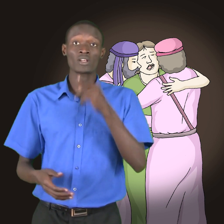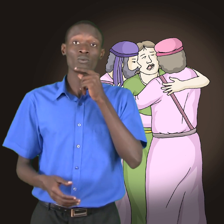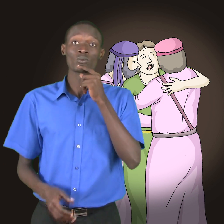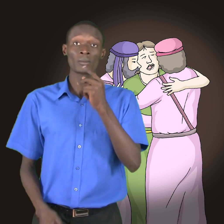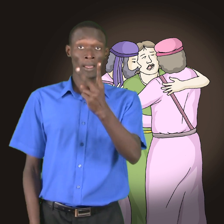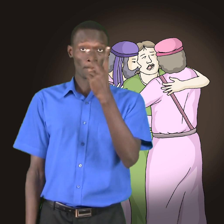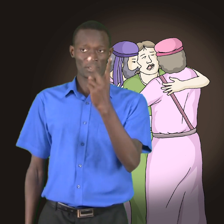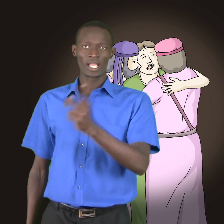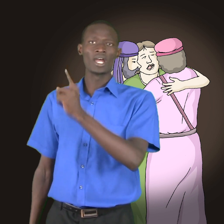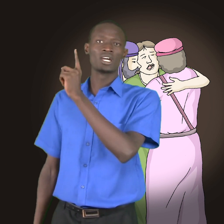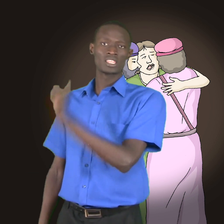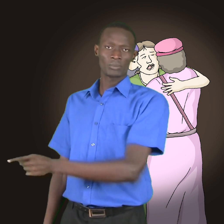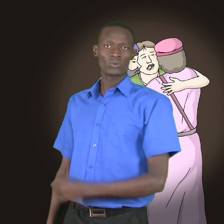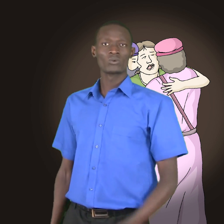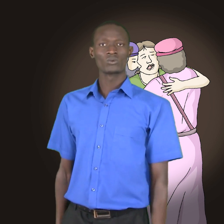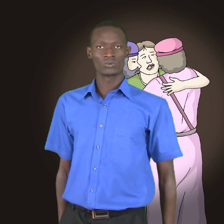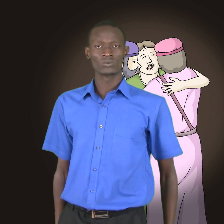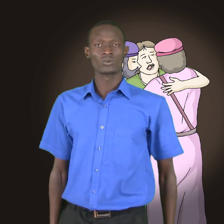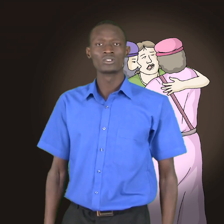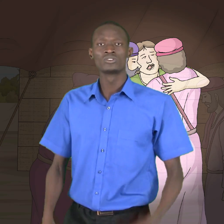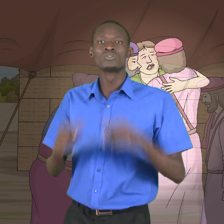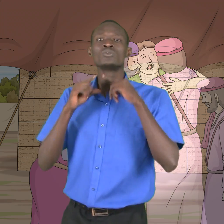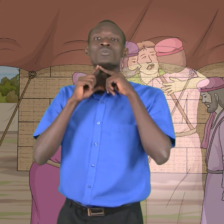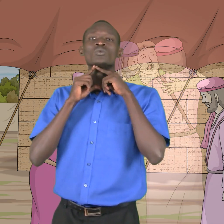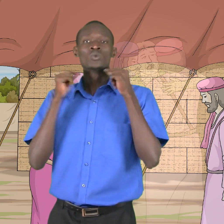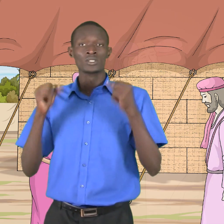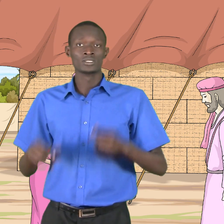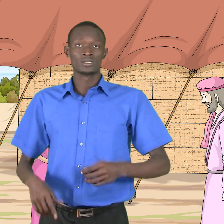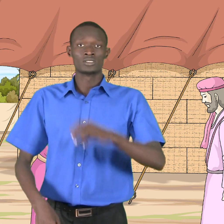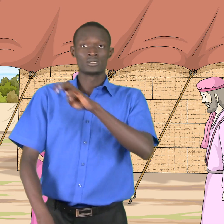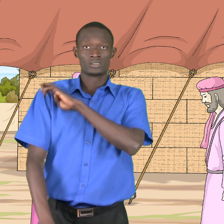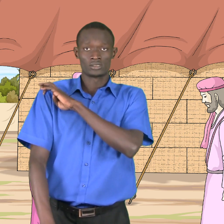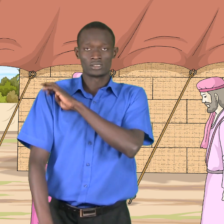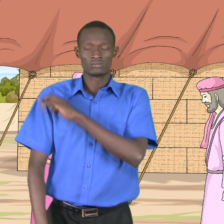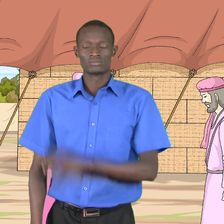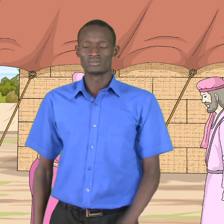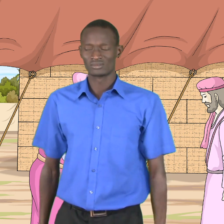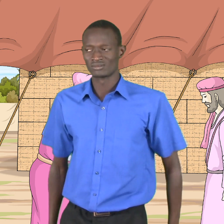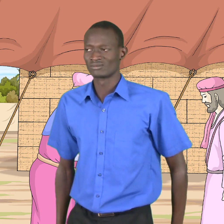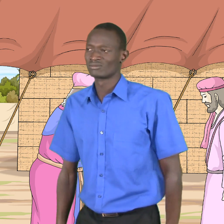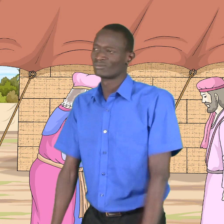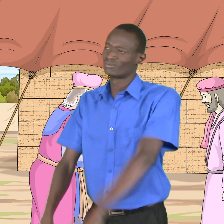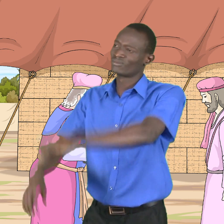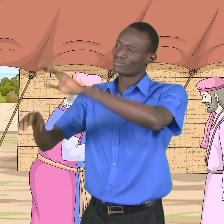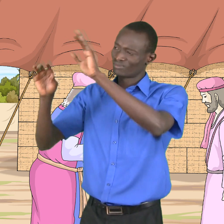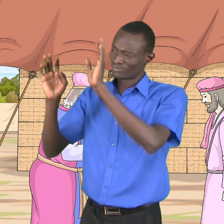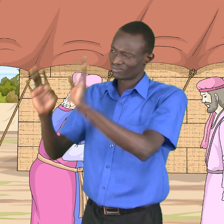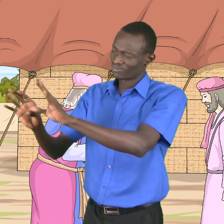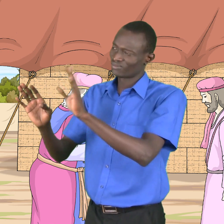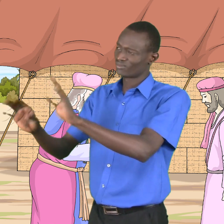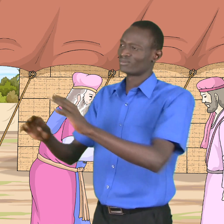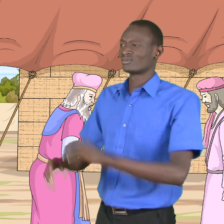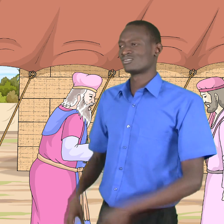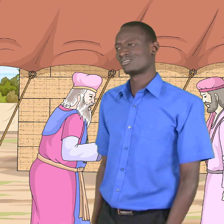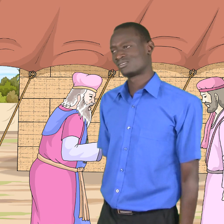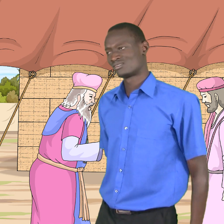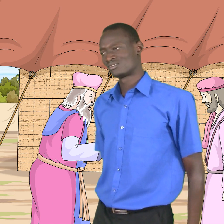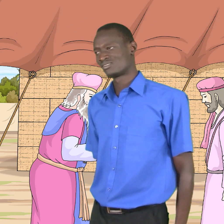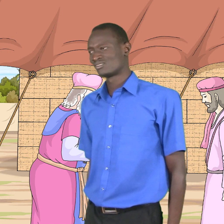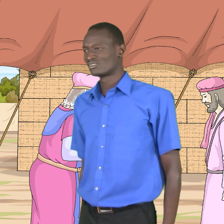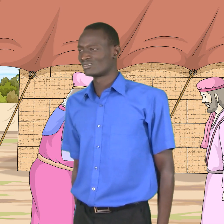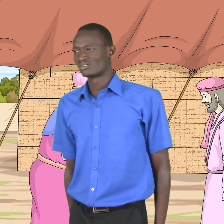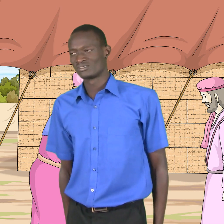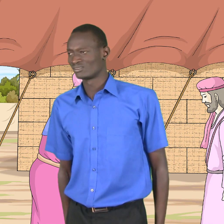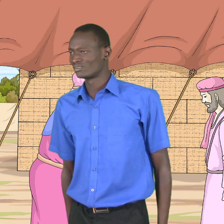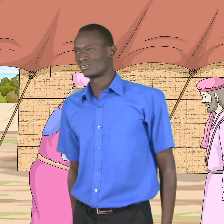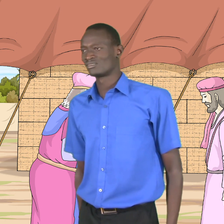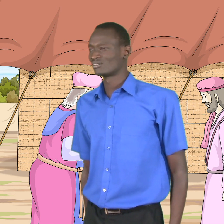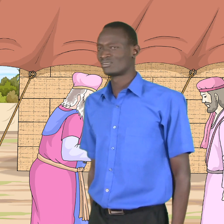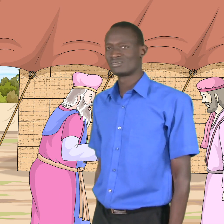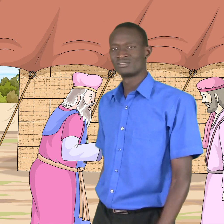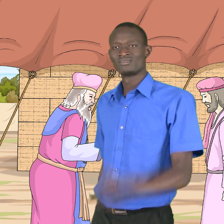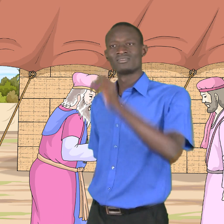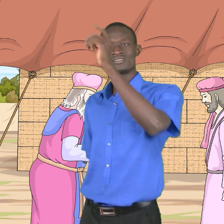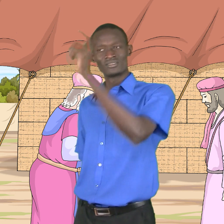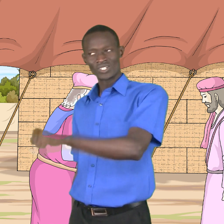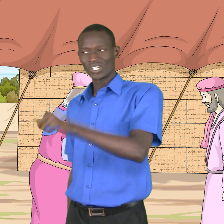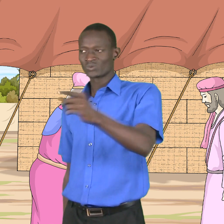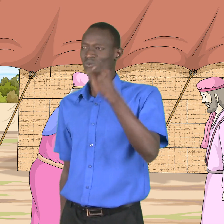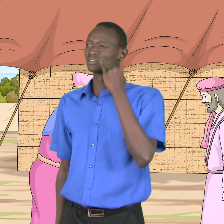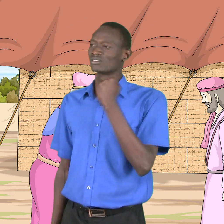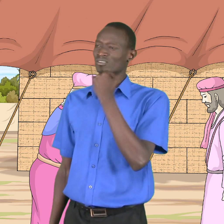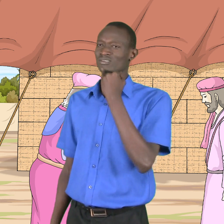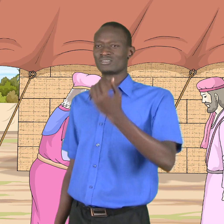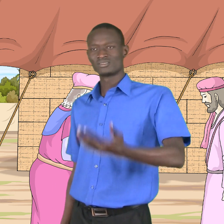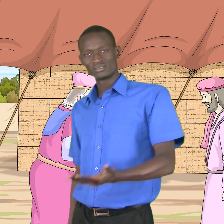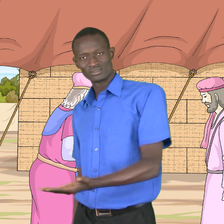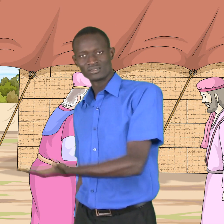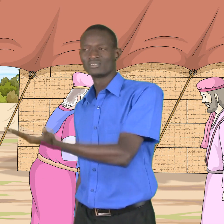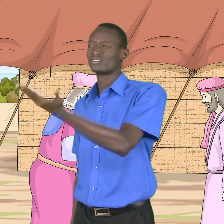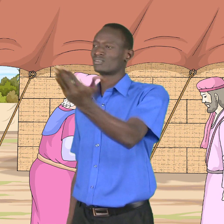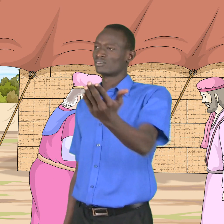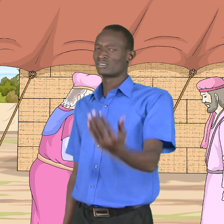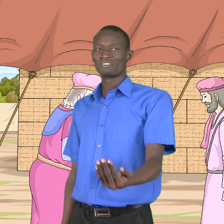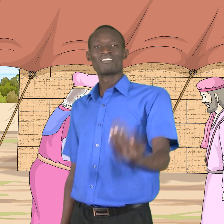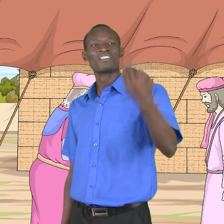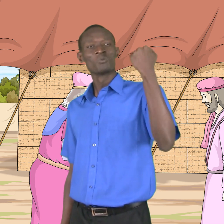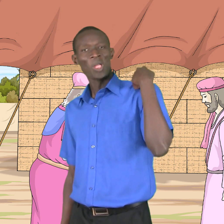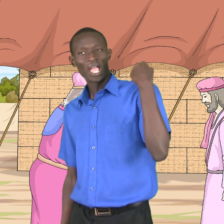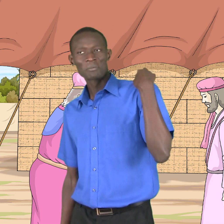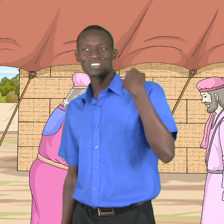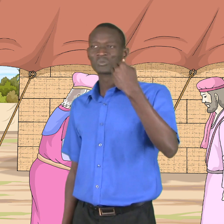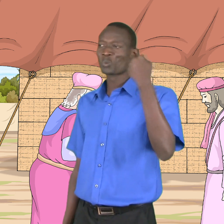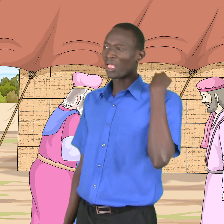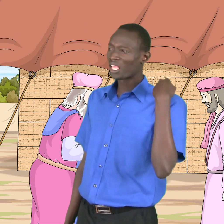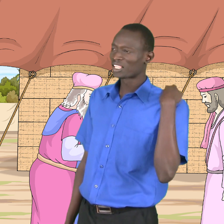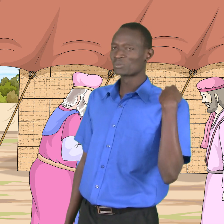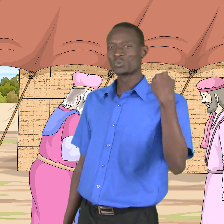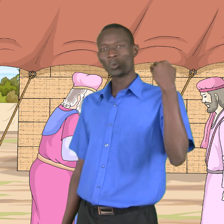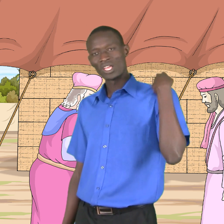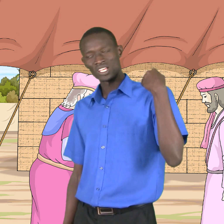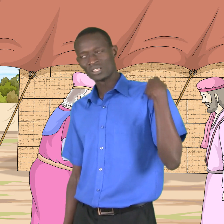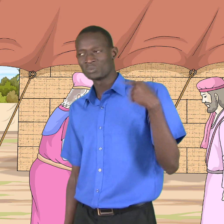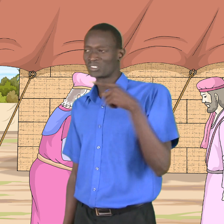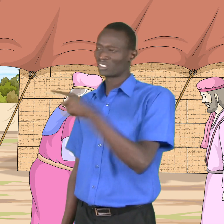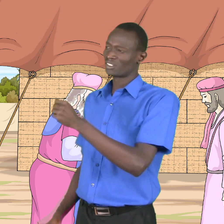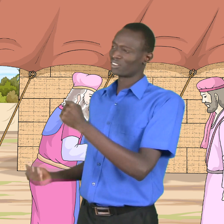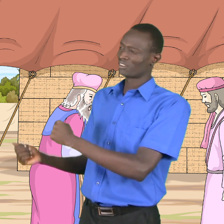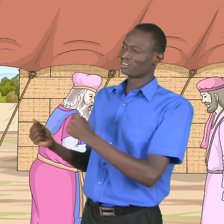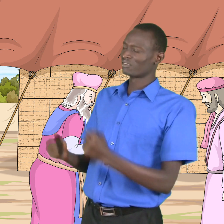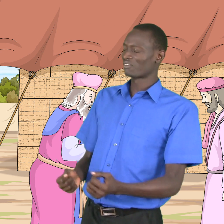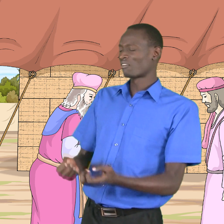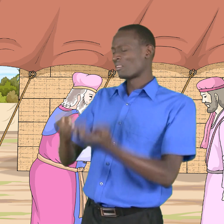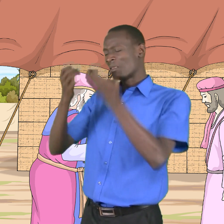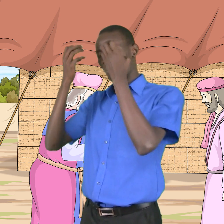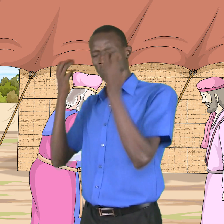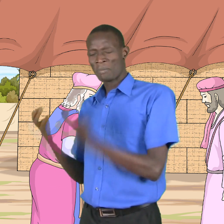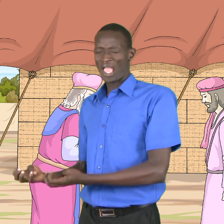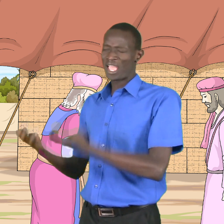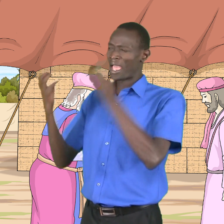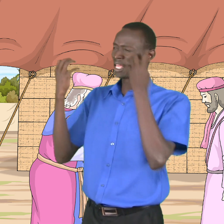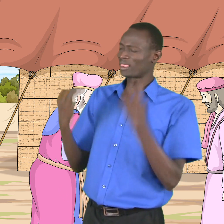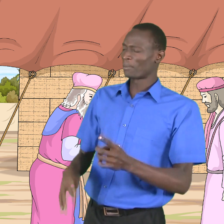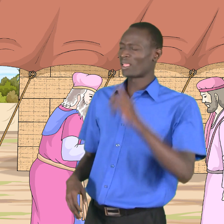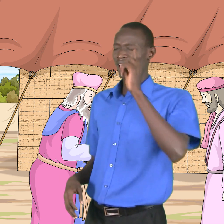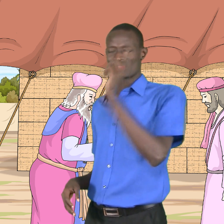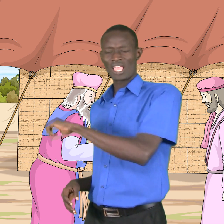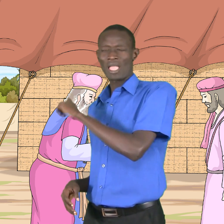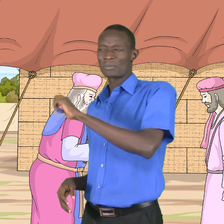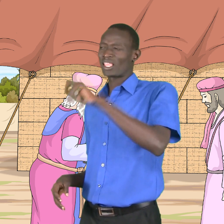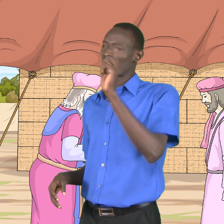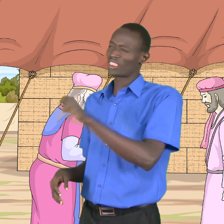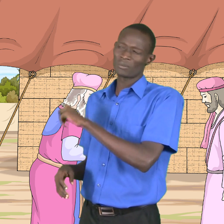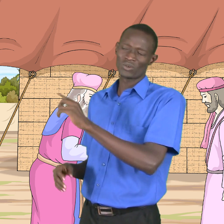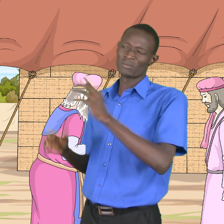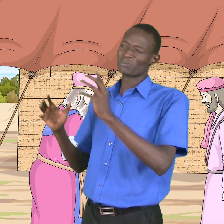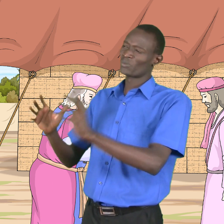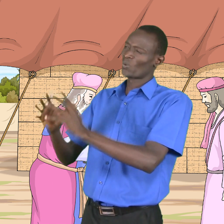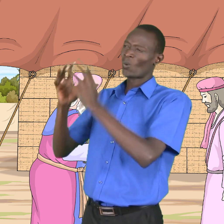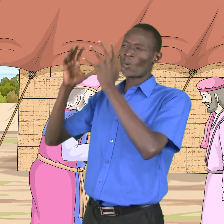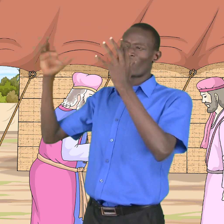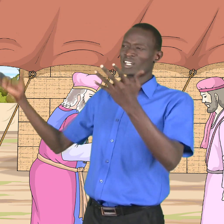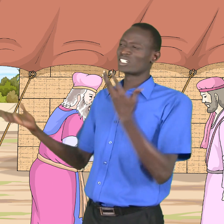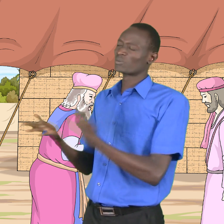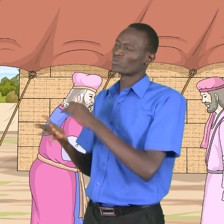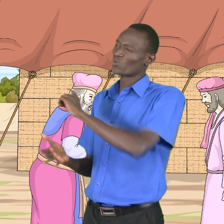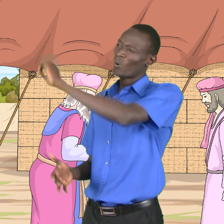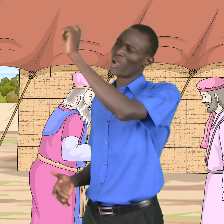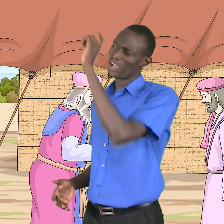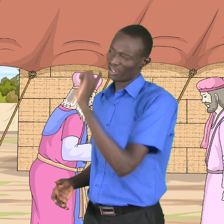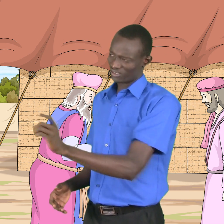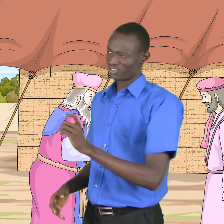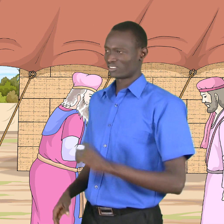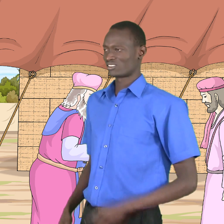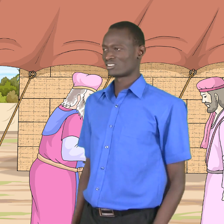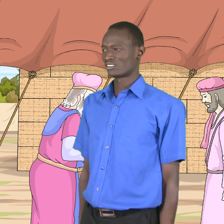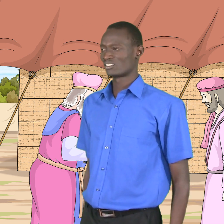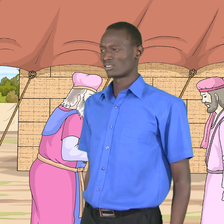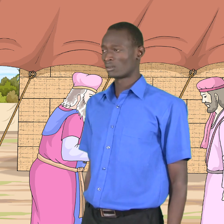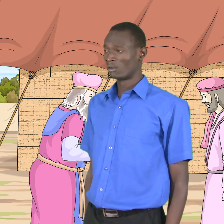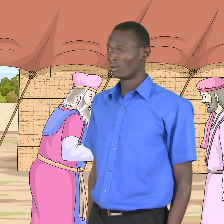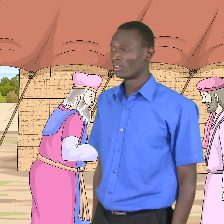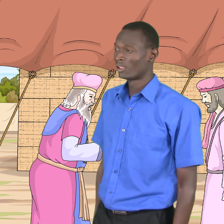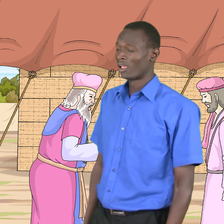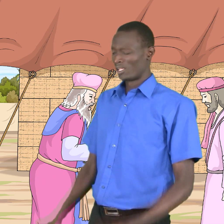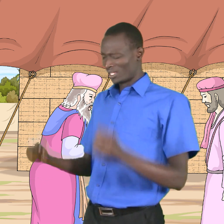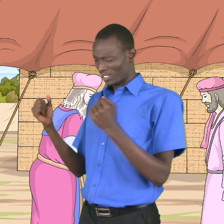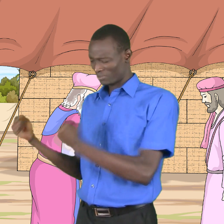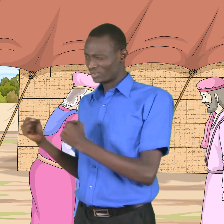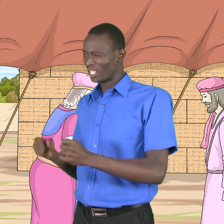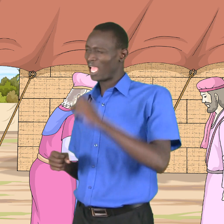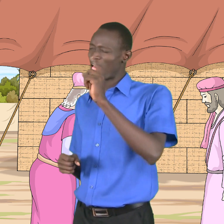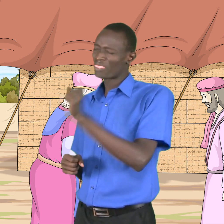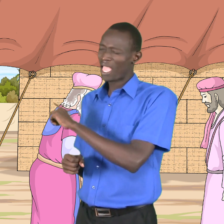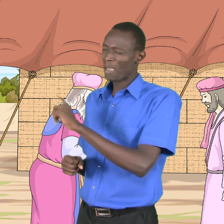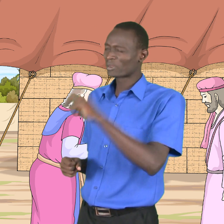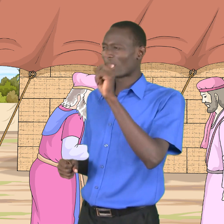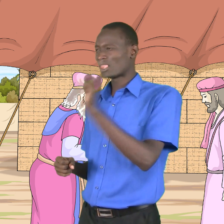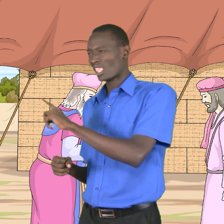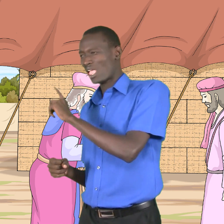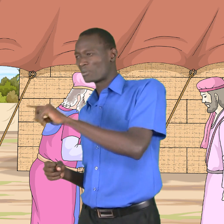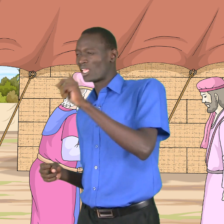“Why are you doing these things?” Eli said to his sons. “I hear about your wicked deeds from all these people.